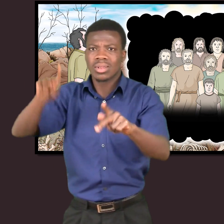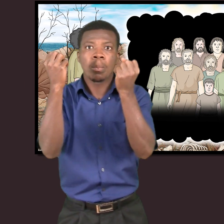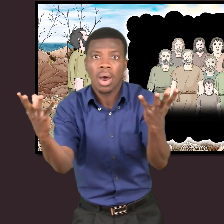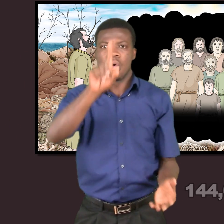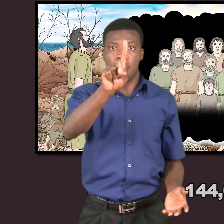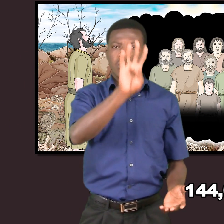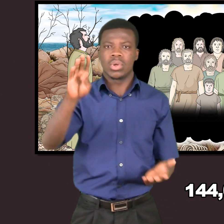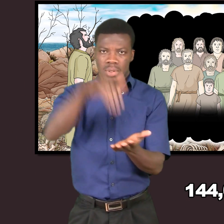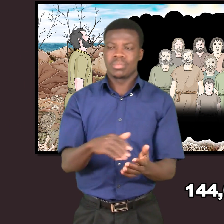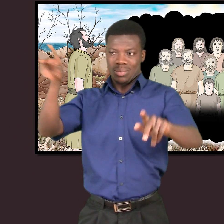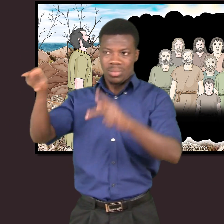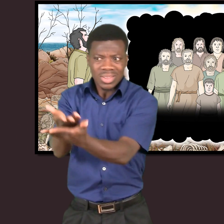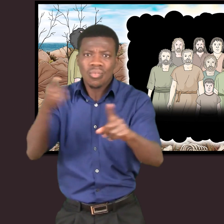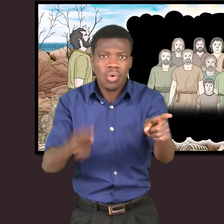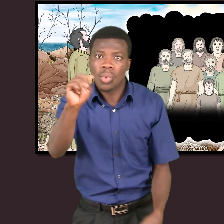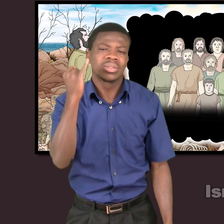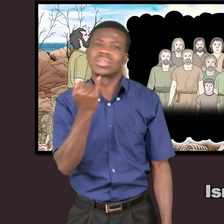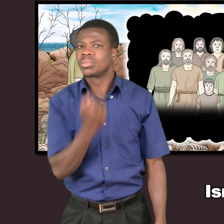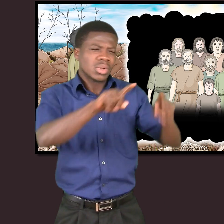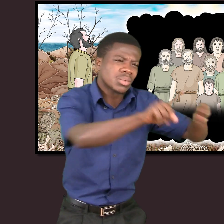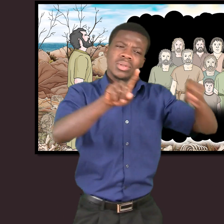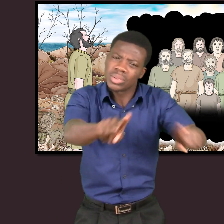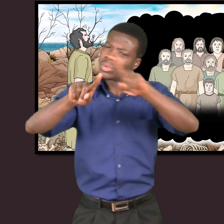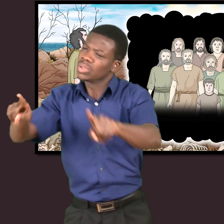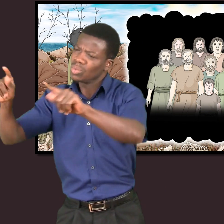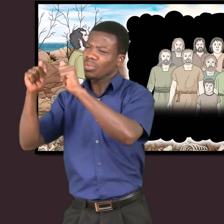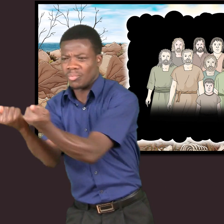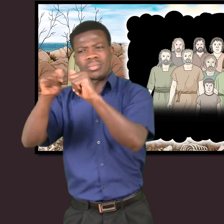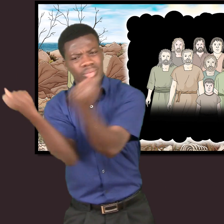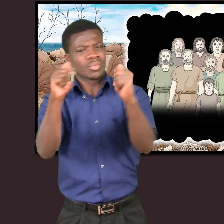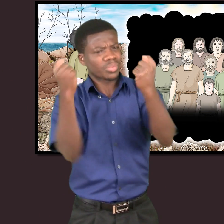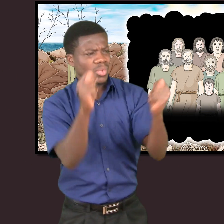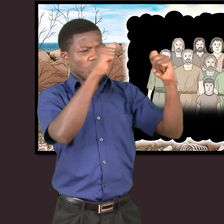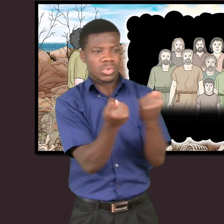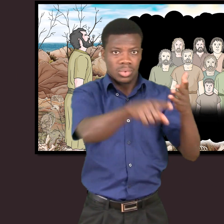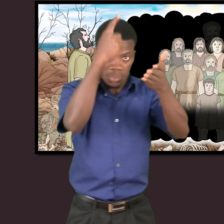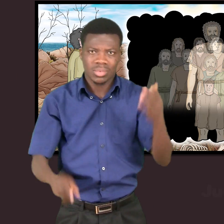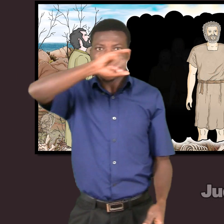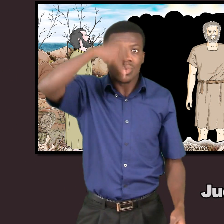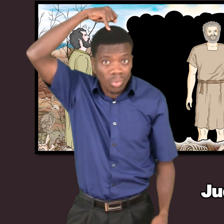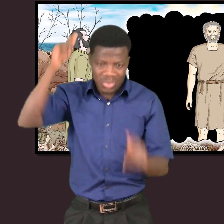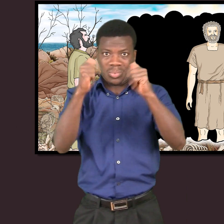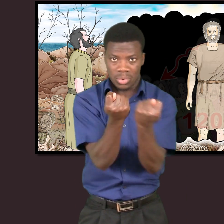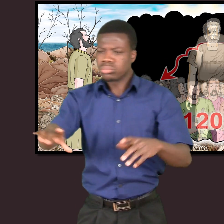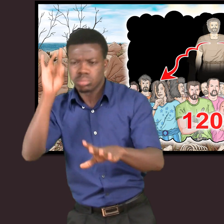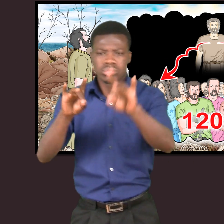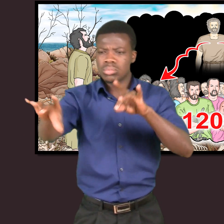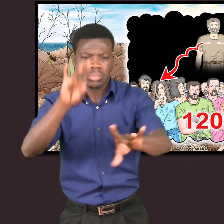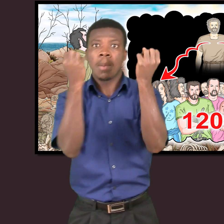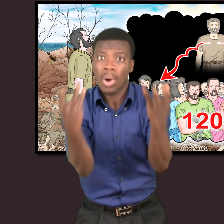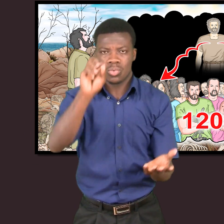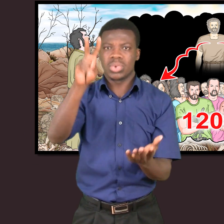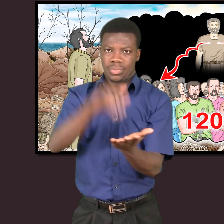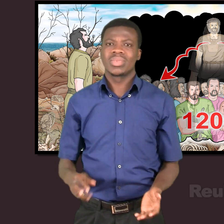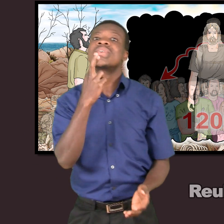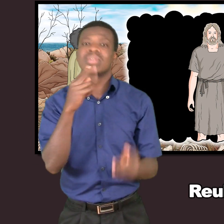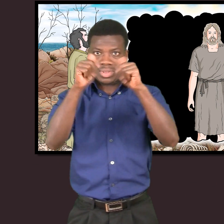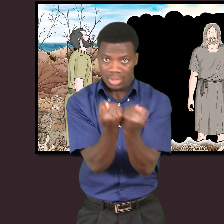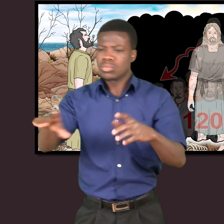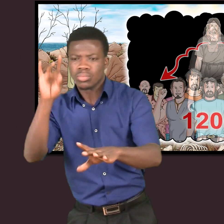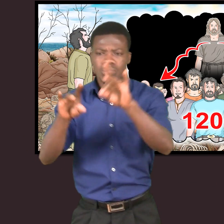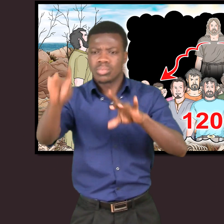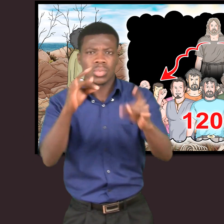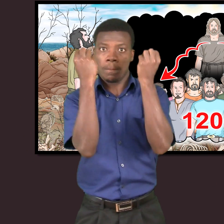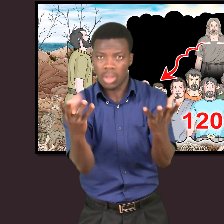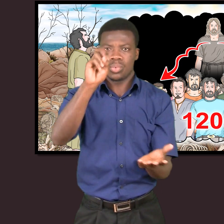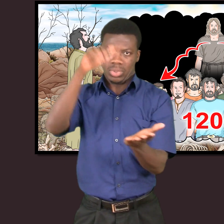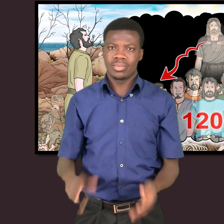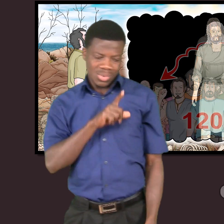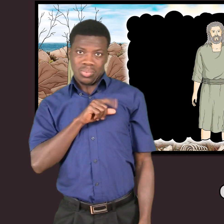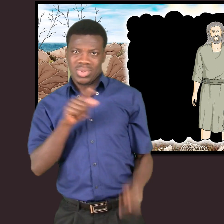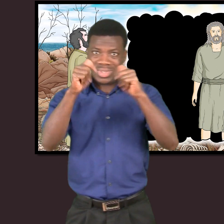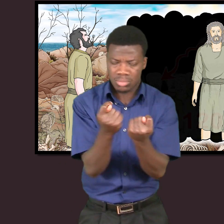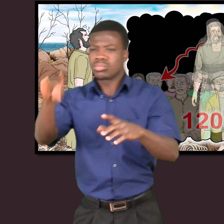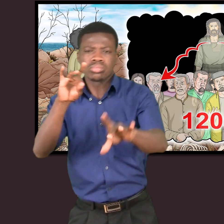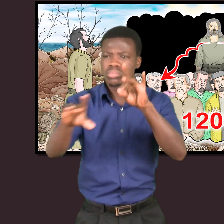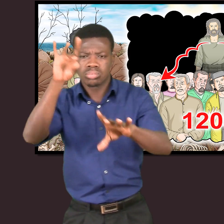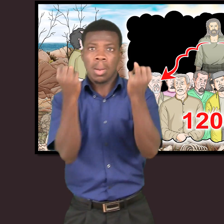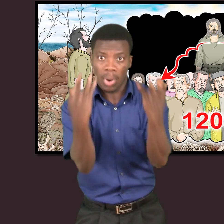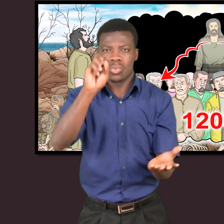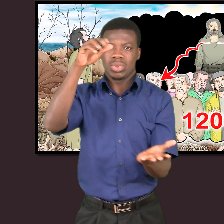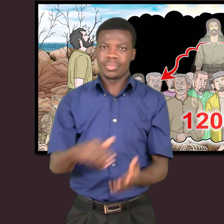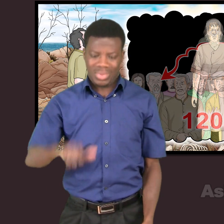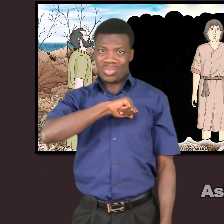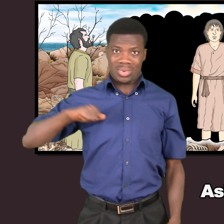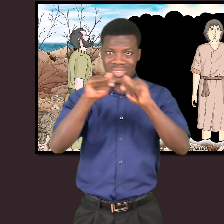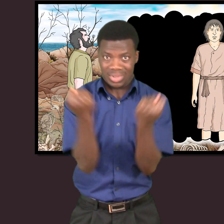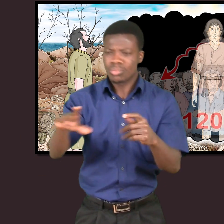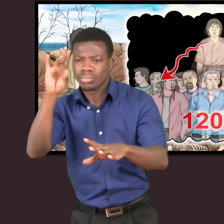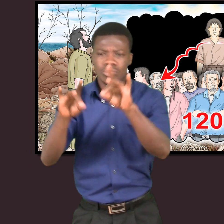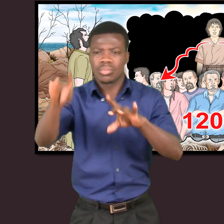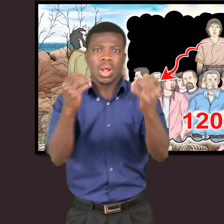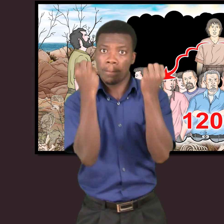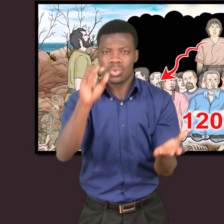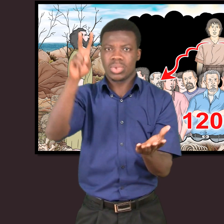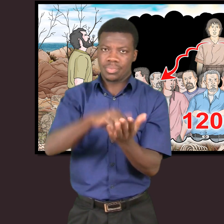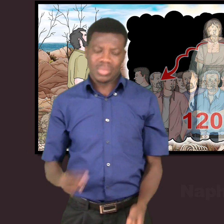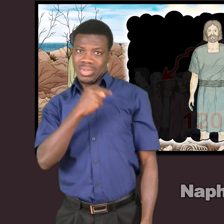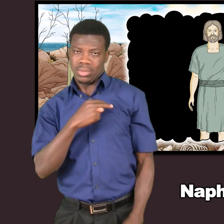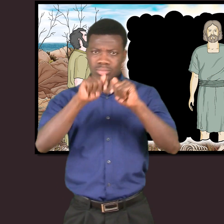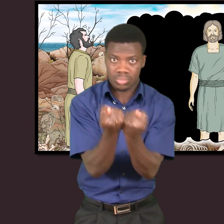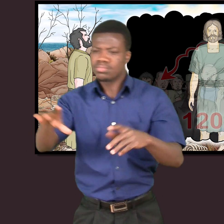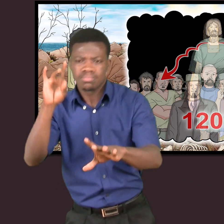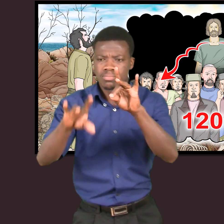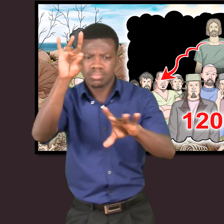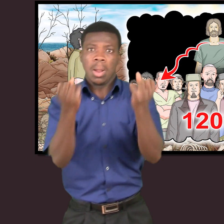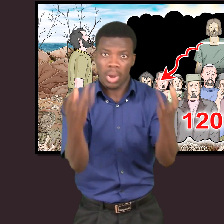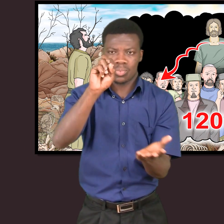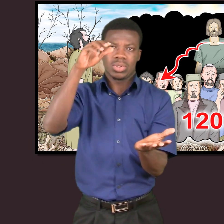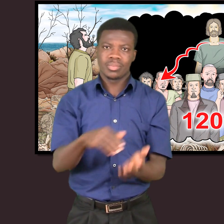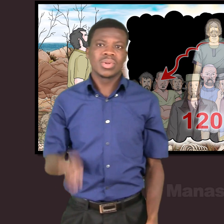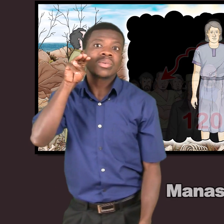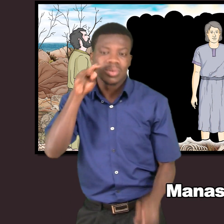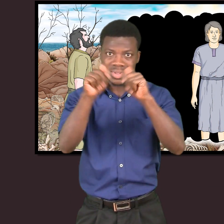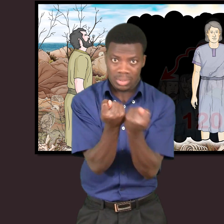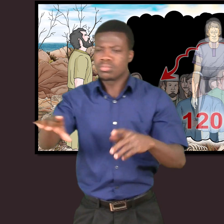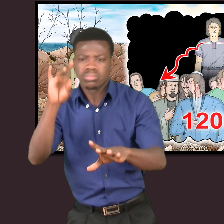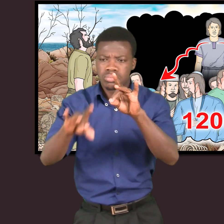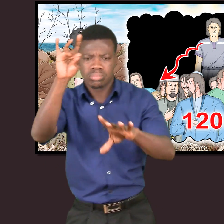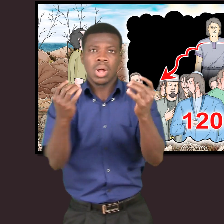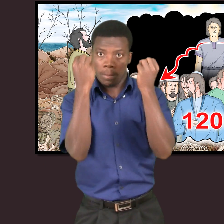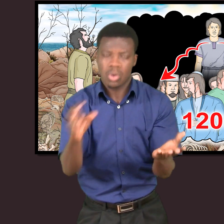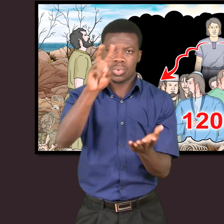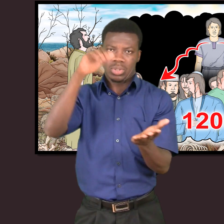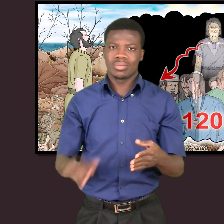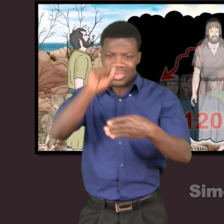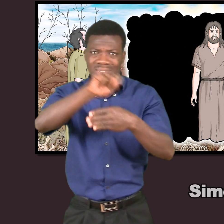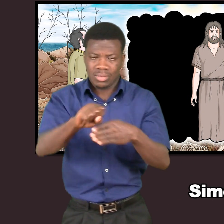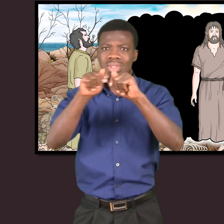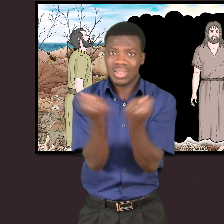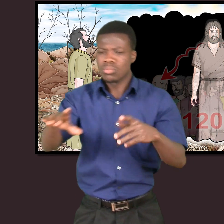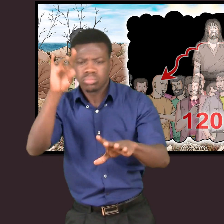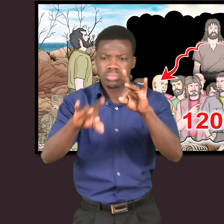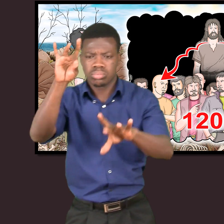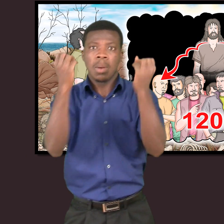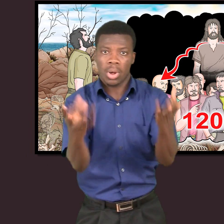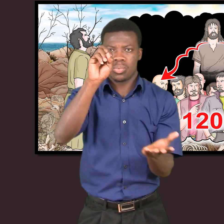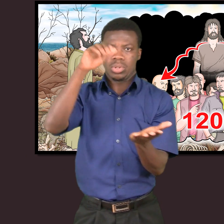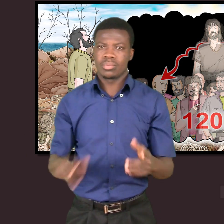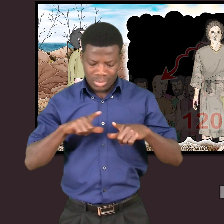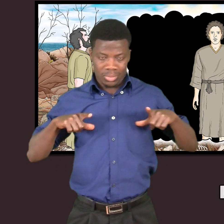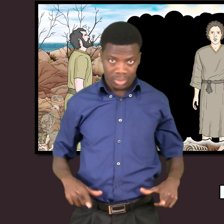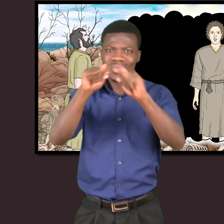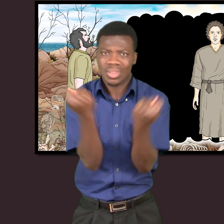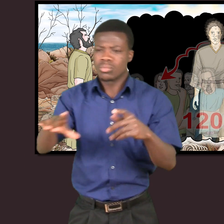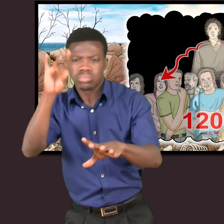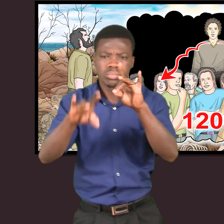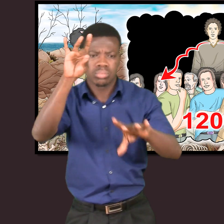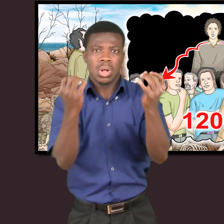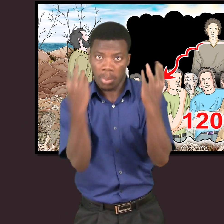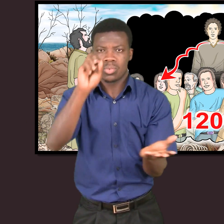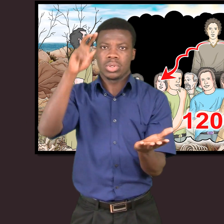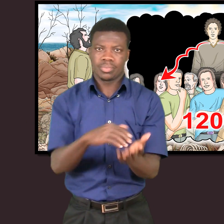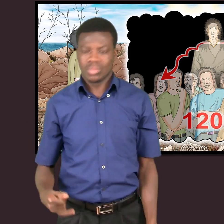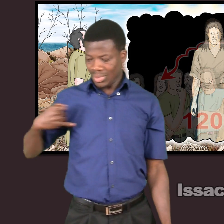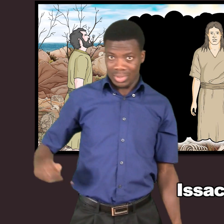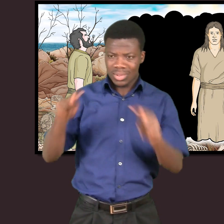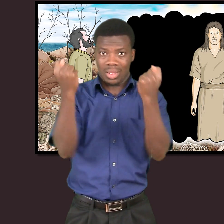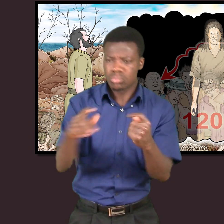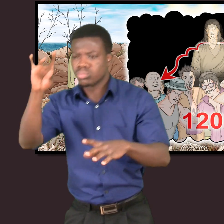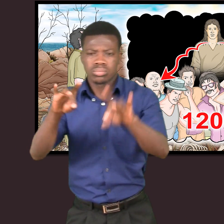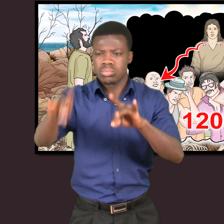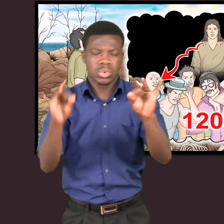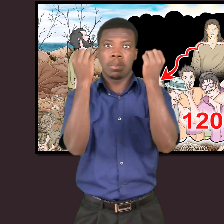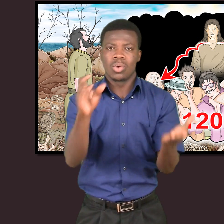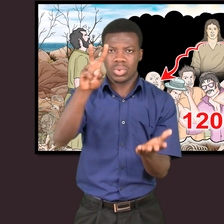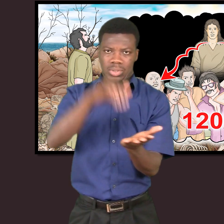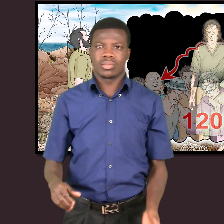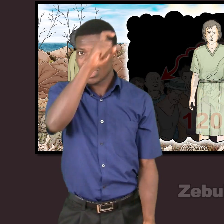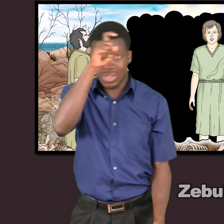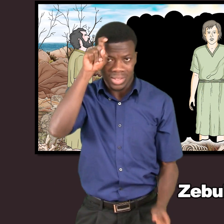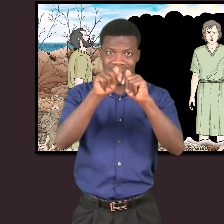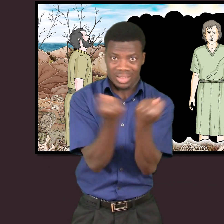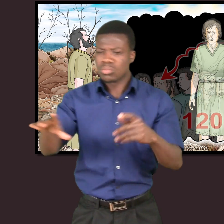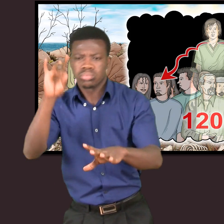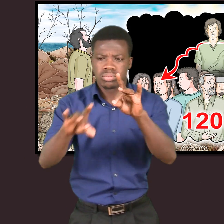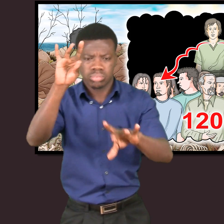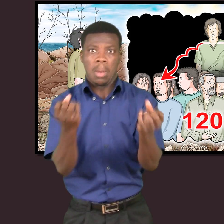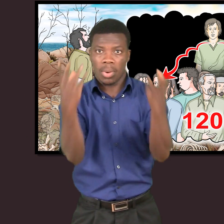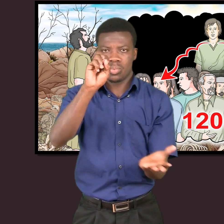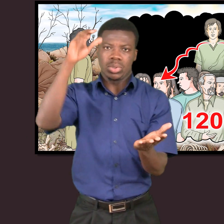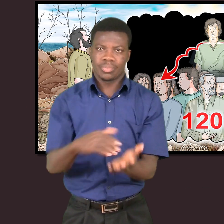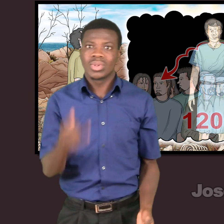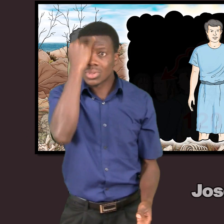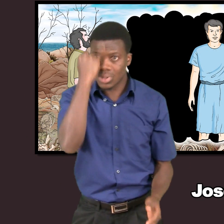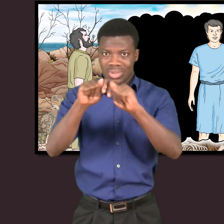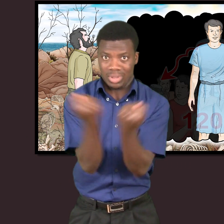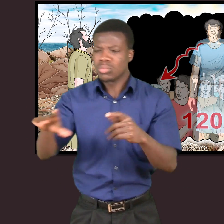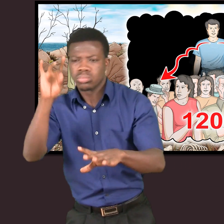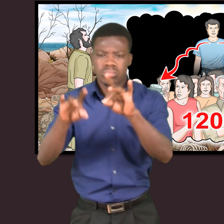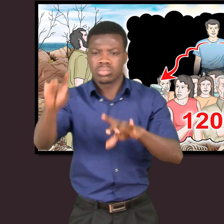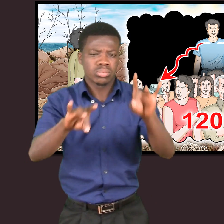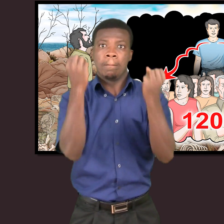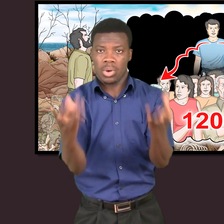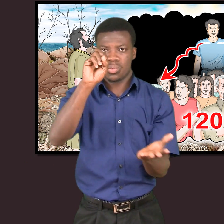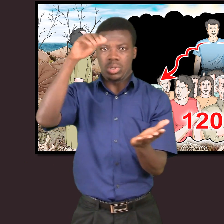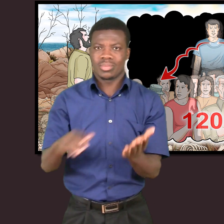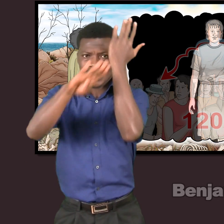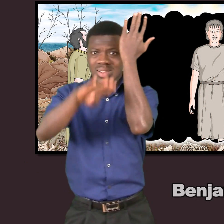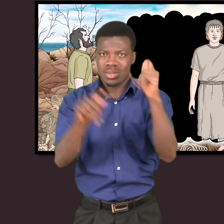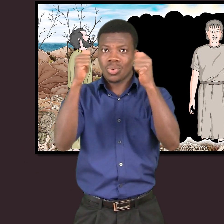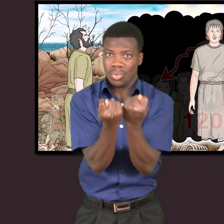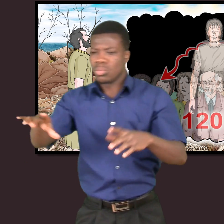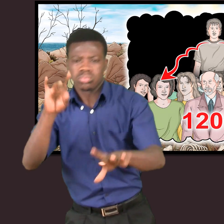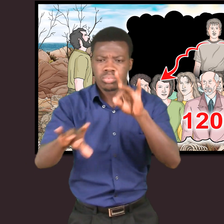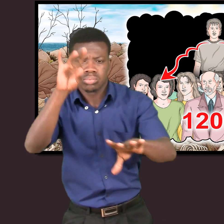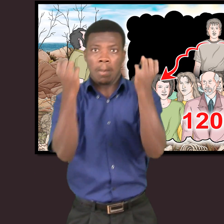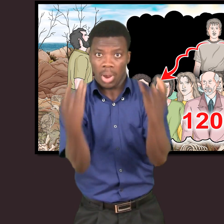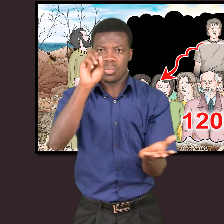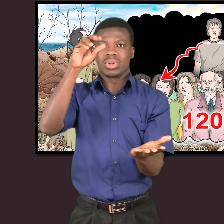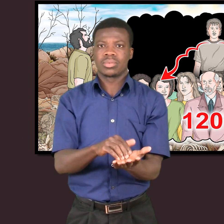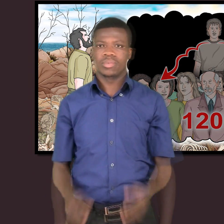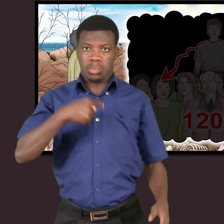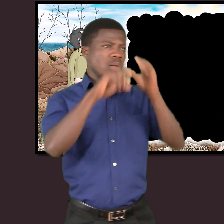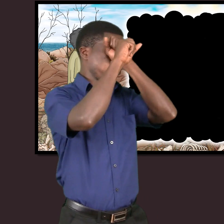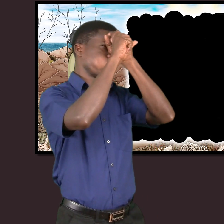And I heard the number of those who were sealed, 144,000 from all the tribes of Israel: From the tribe of Judah 12,000 were sealed, from the tribe of Reuben 12,000, from the tribe of Gad 12,000, from the tribe of Asher 12,000, from the tribe of Naphtali 12,000, from the tribe of Manasseh 12,000, from the tribe of Simeon 12,000, from the tribe of Levi 12,000, from the tribe of Issachar 12,000, from the tribe of Zebulun 12,000, from the tribe of Joseph 12,000, and from the tribe of Benjamin 12,000.